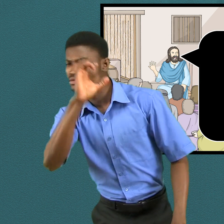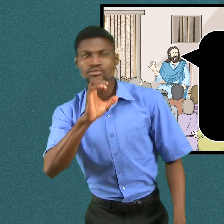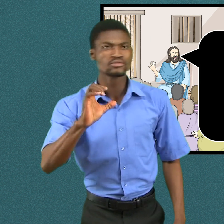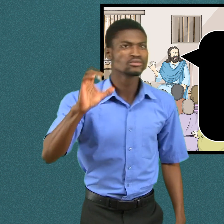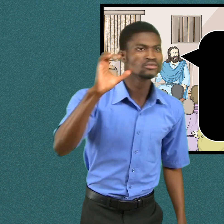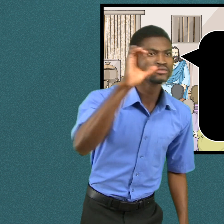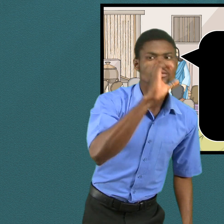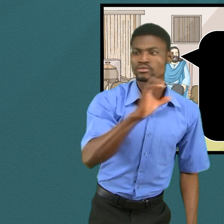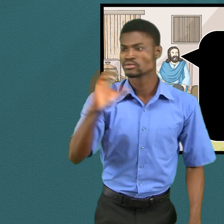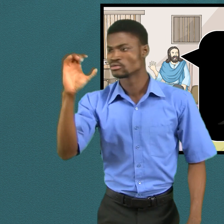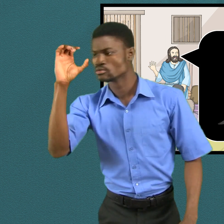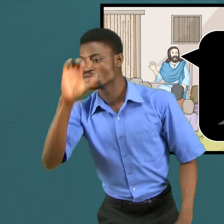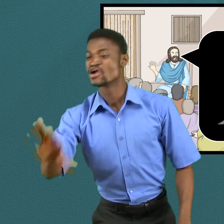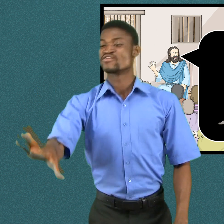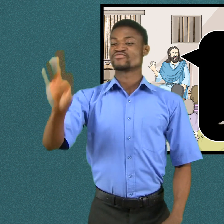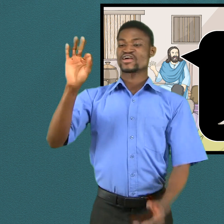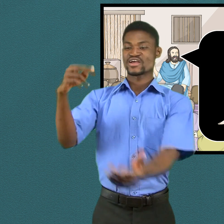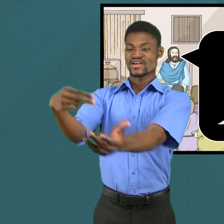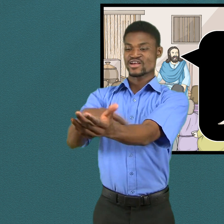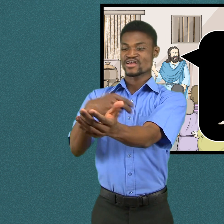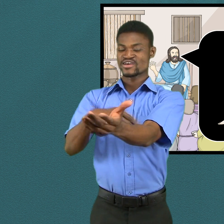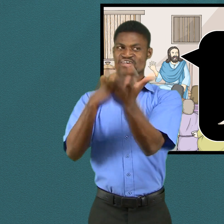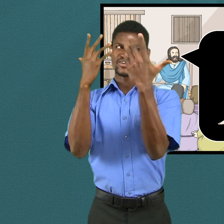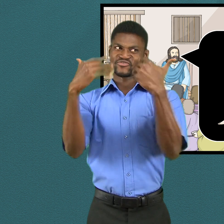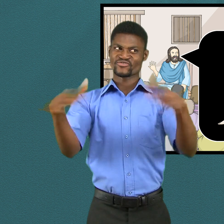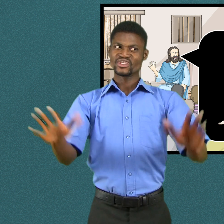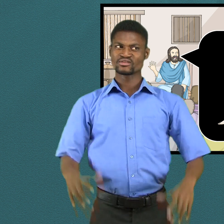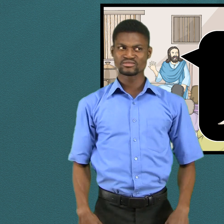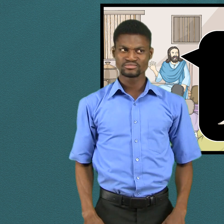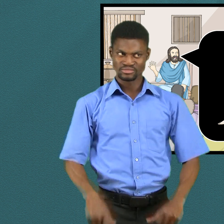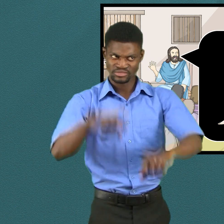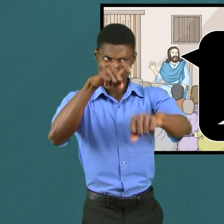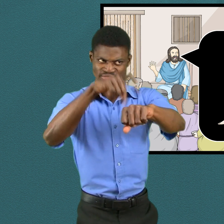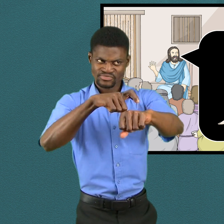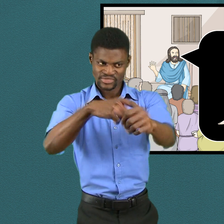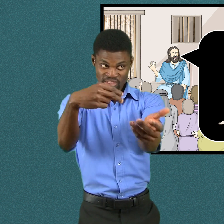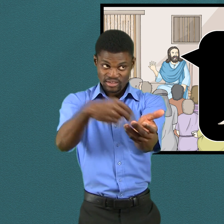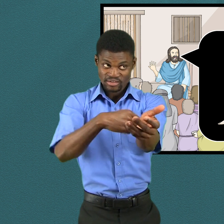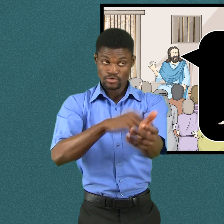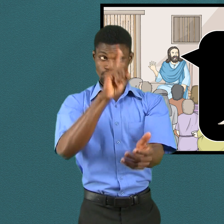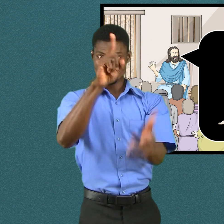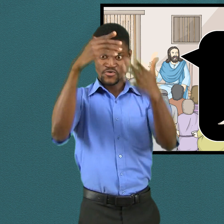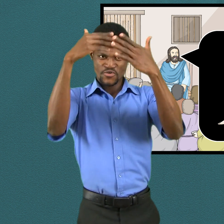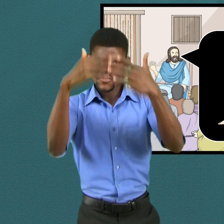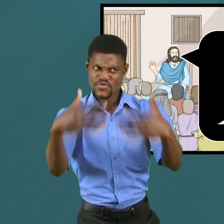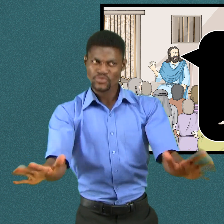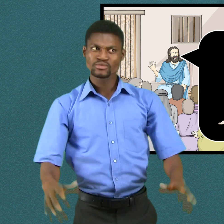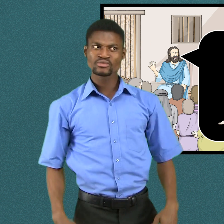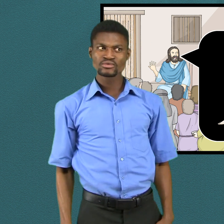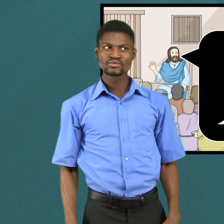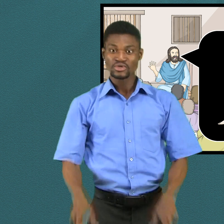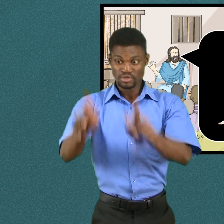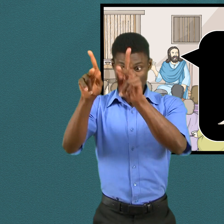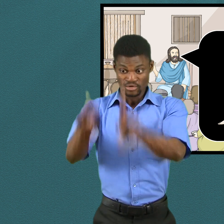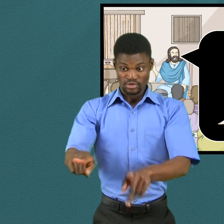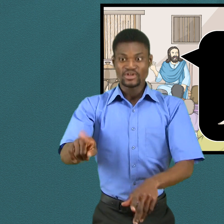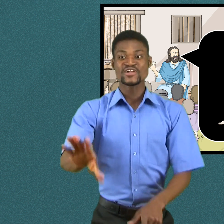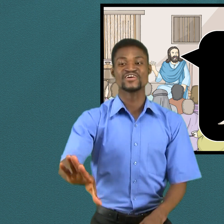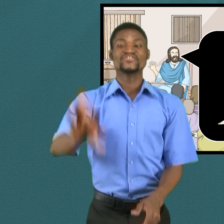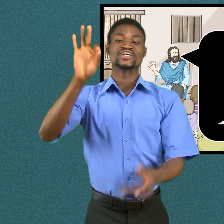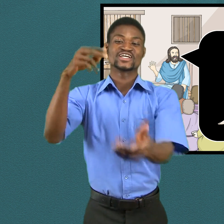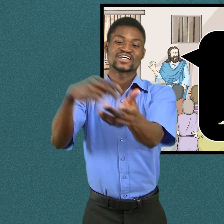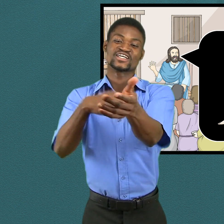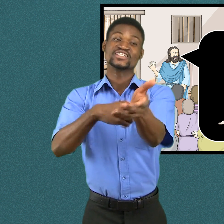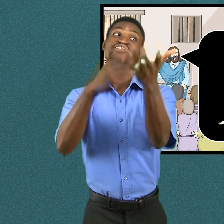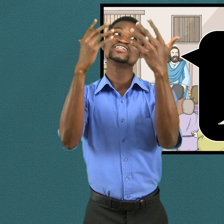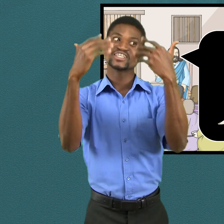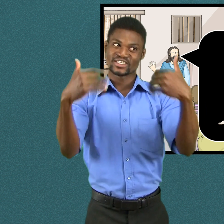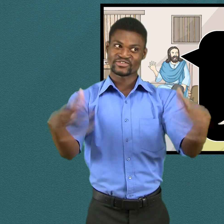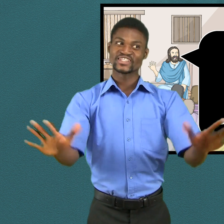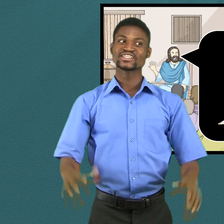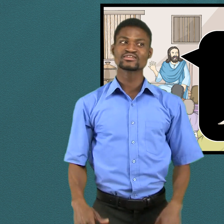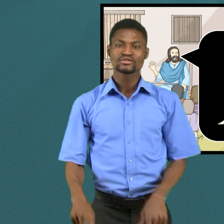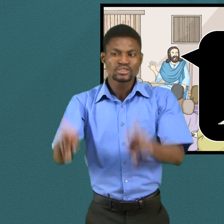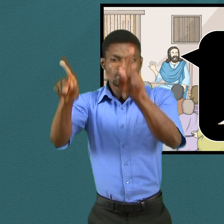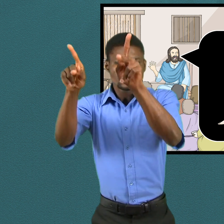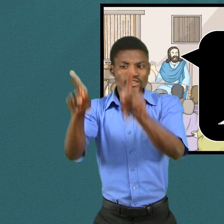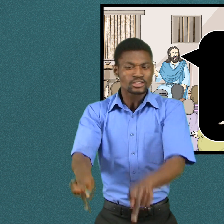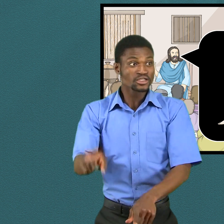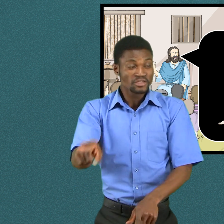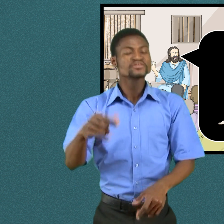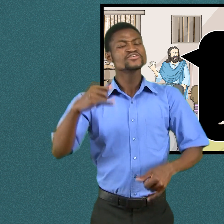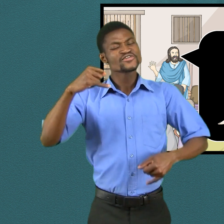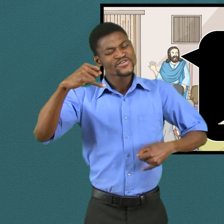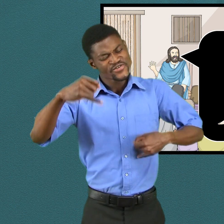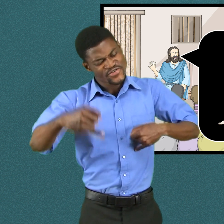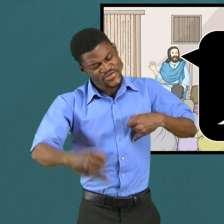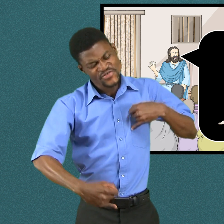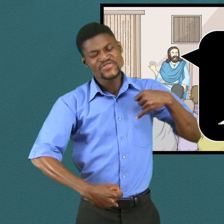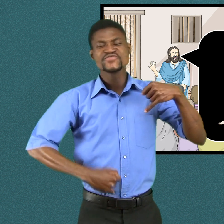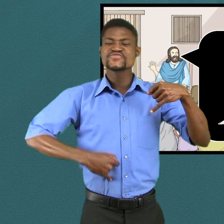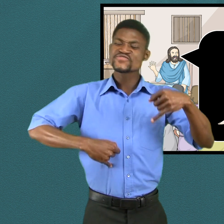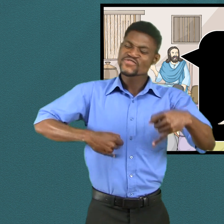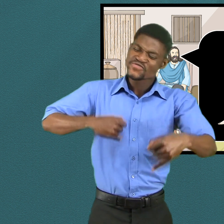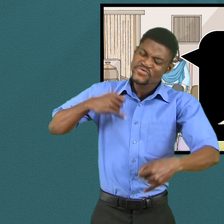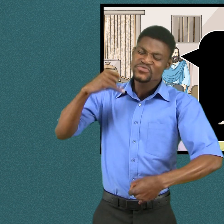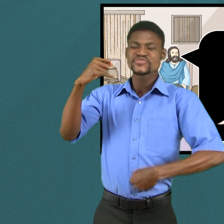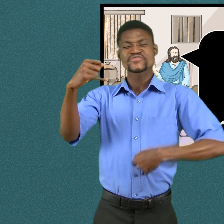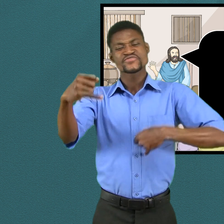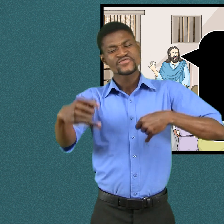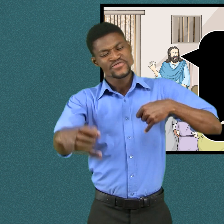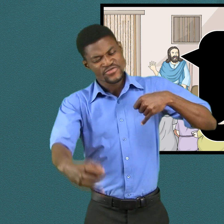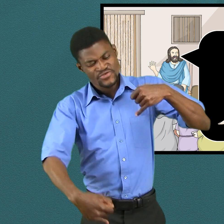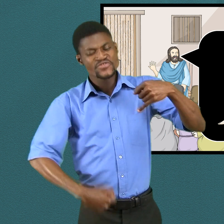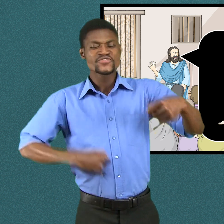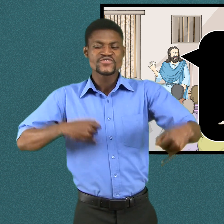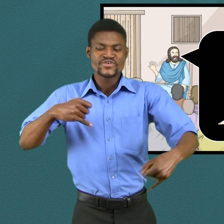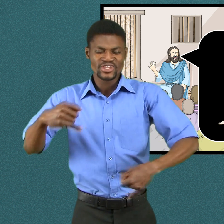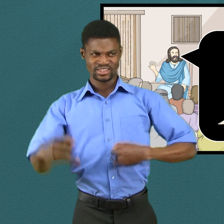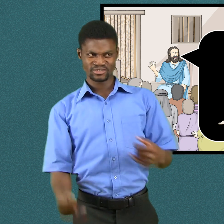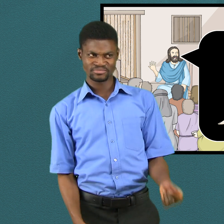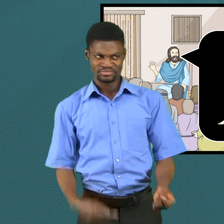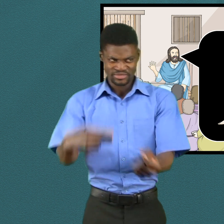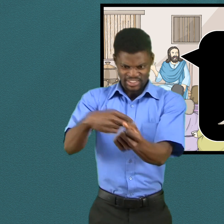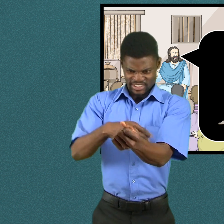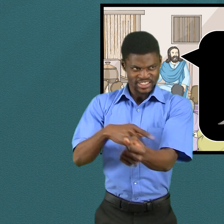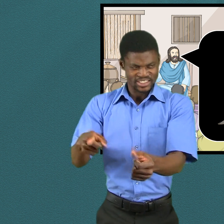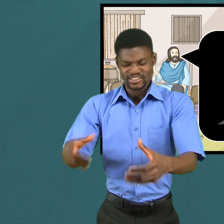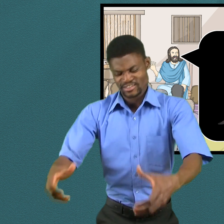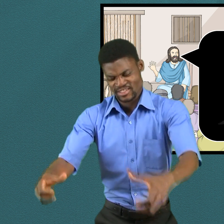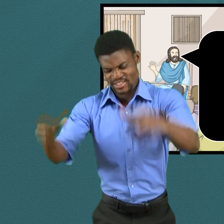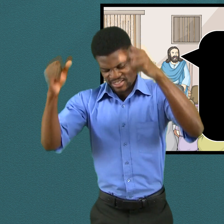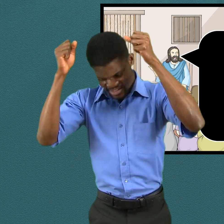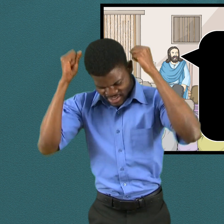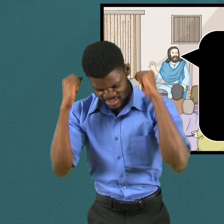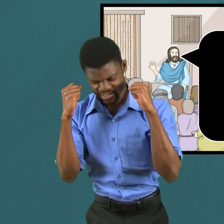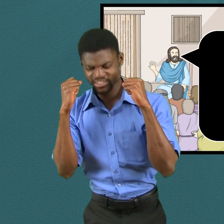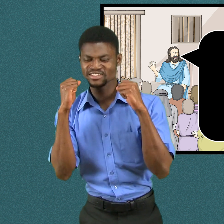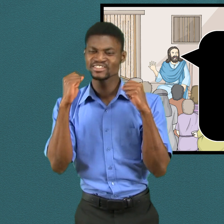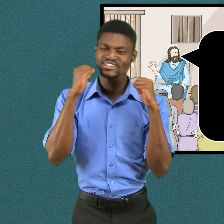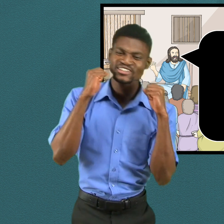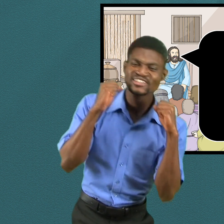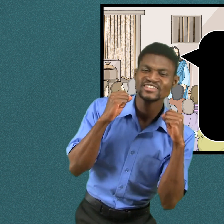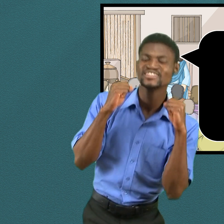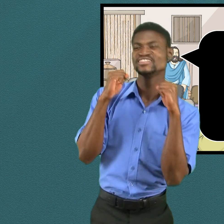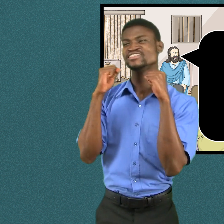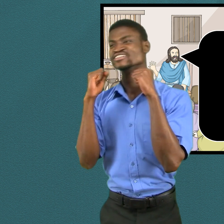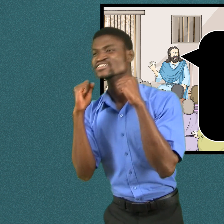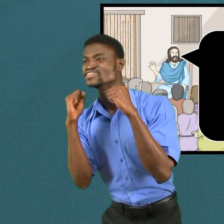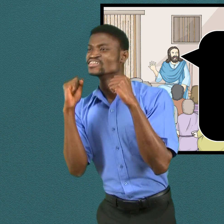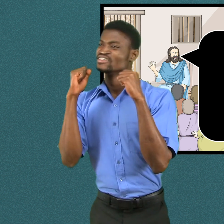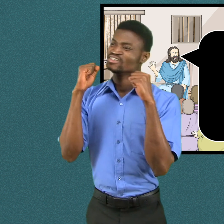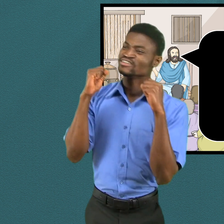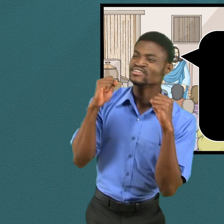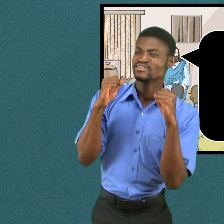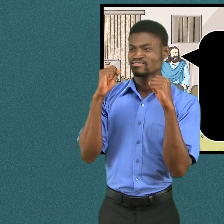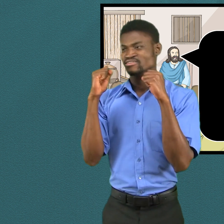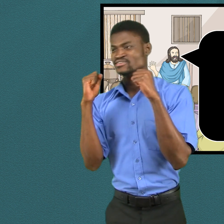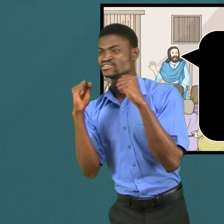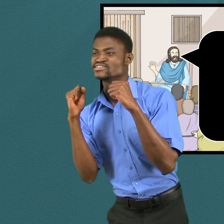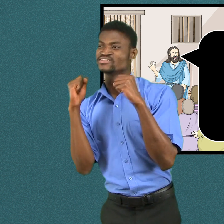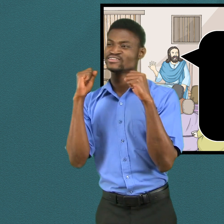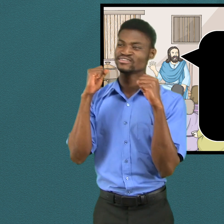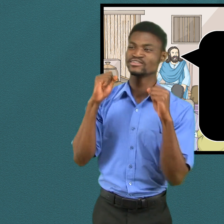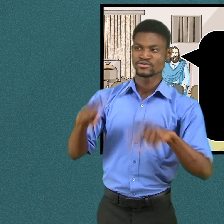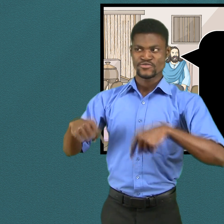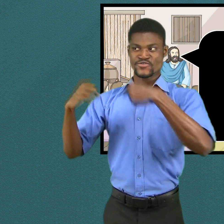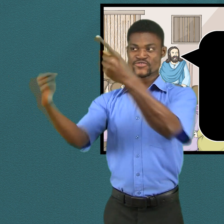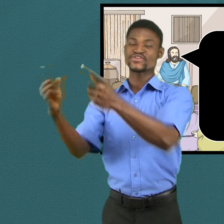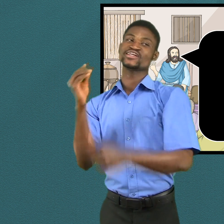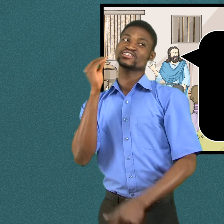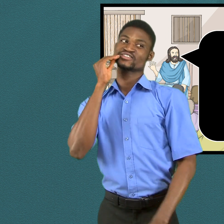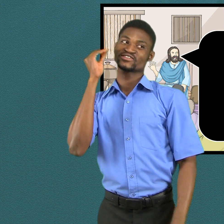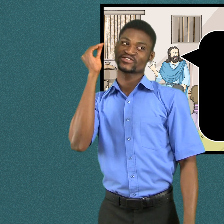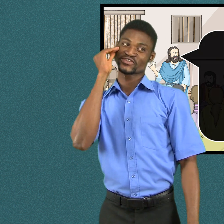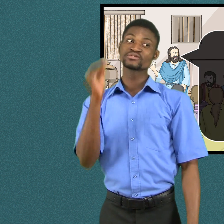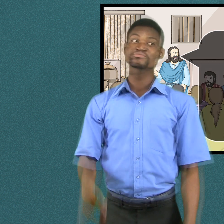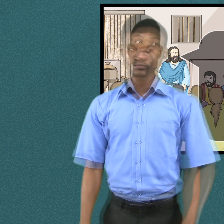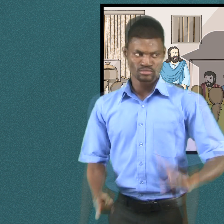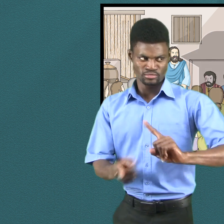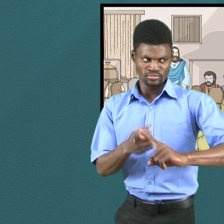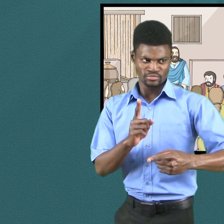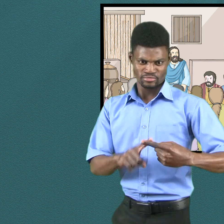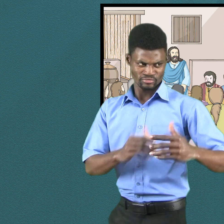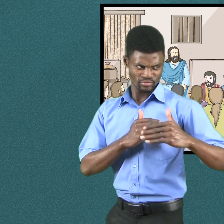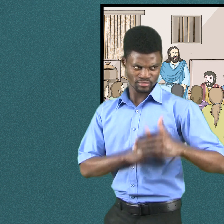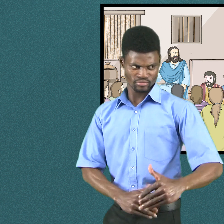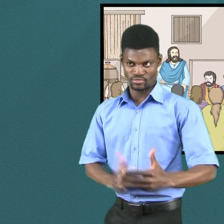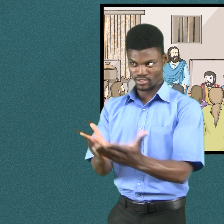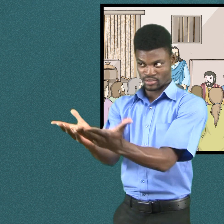And when he finds it, he joyfully puts it on his shoulders, comes home, and calls together his friends and neighbors to tell them, ‘Rejoice with me, for I have found my lost sheep!’